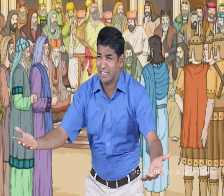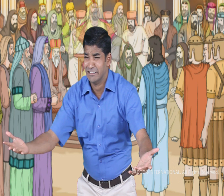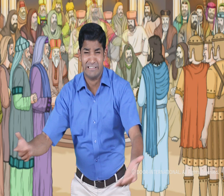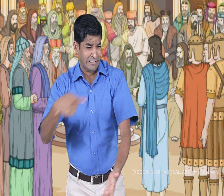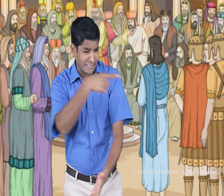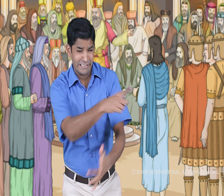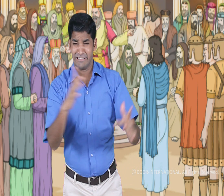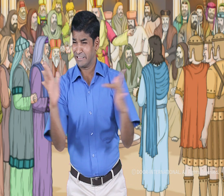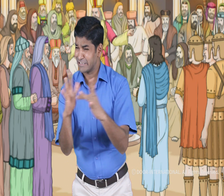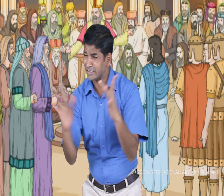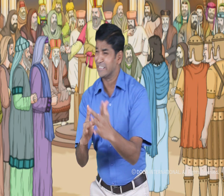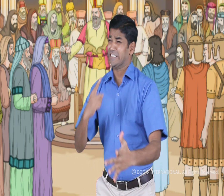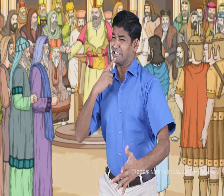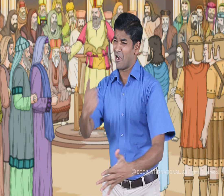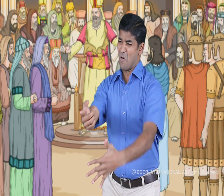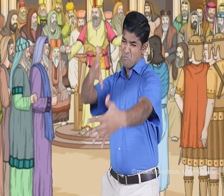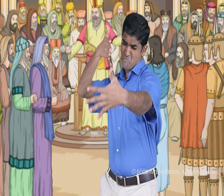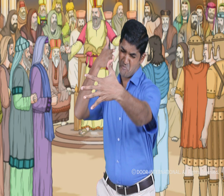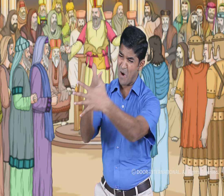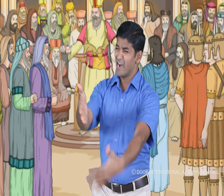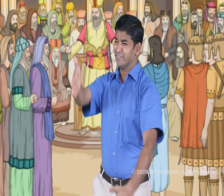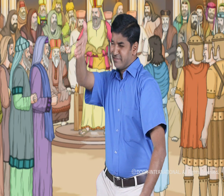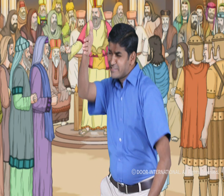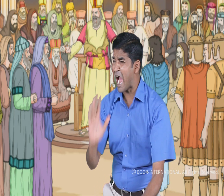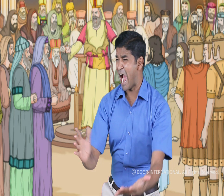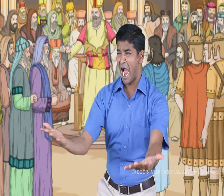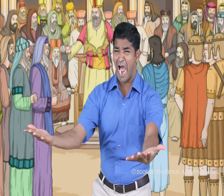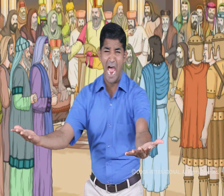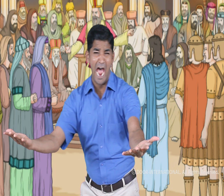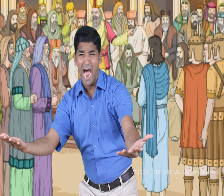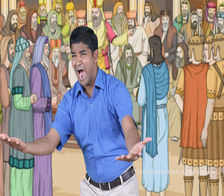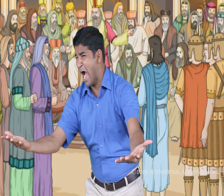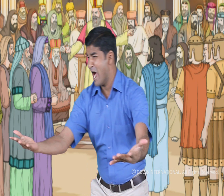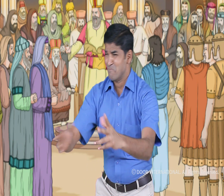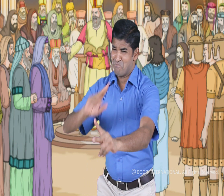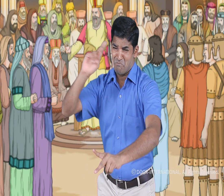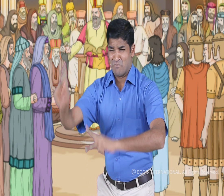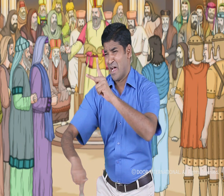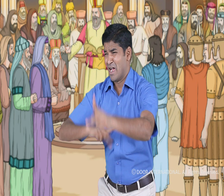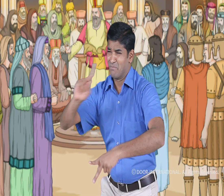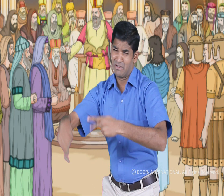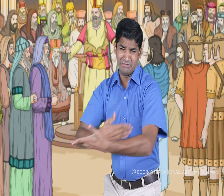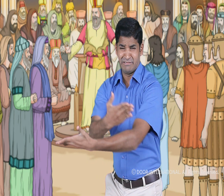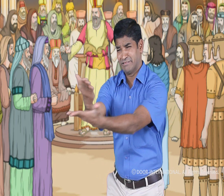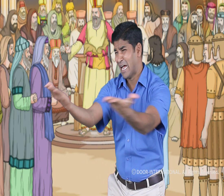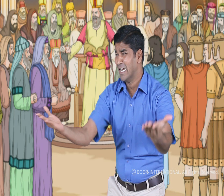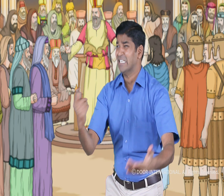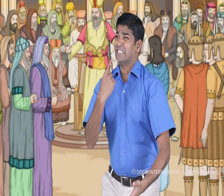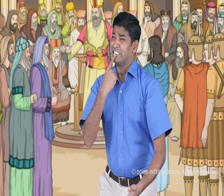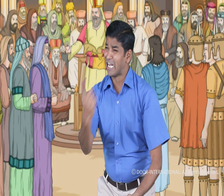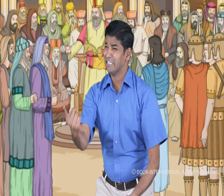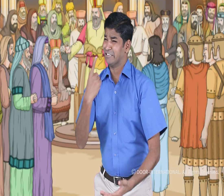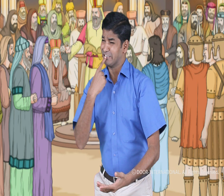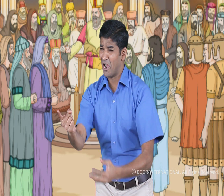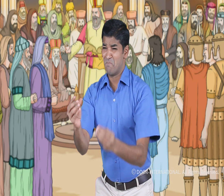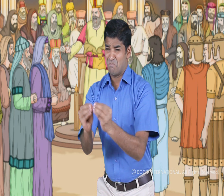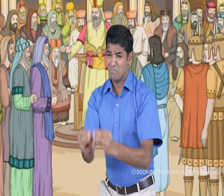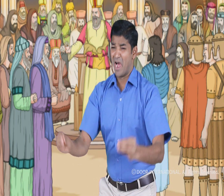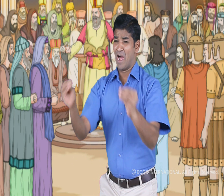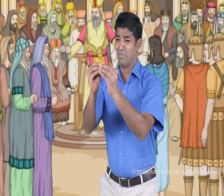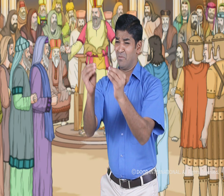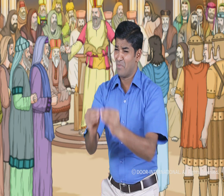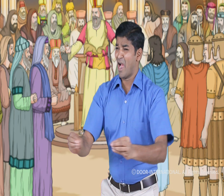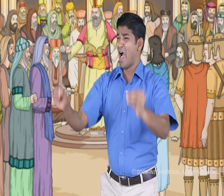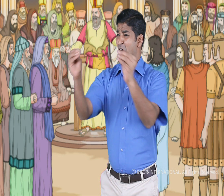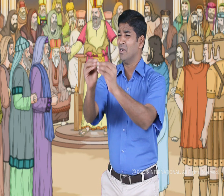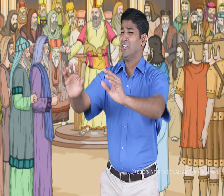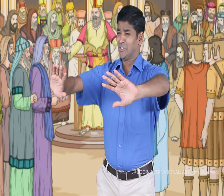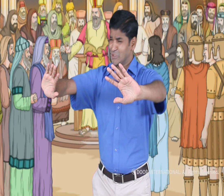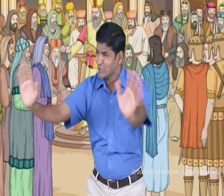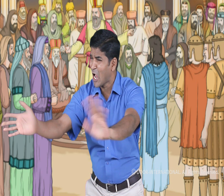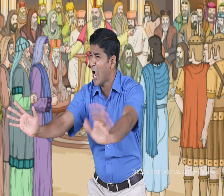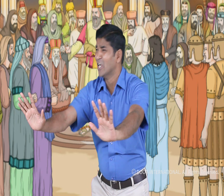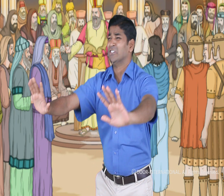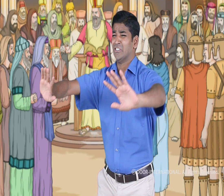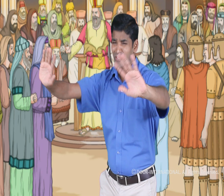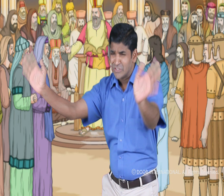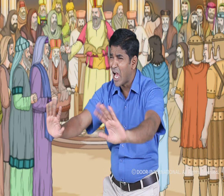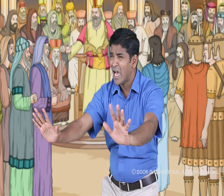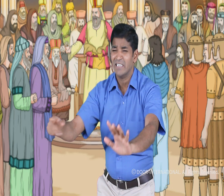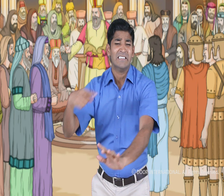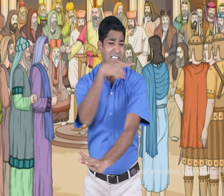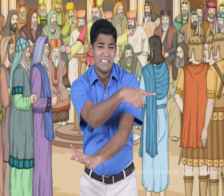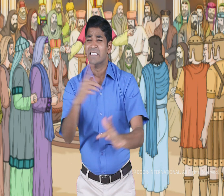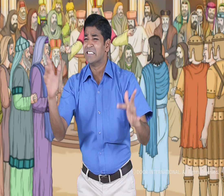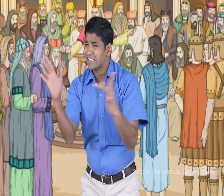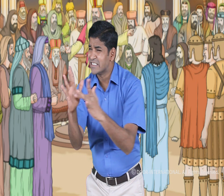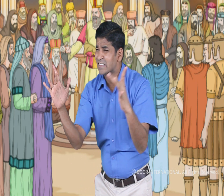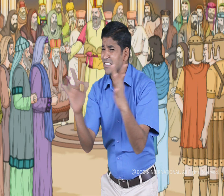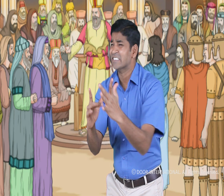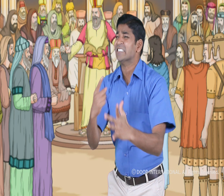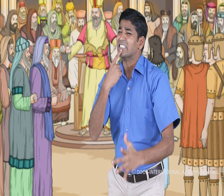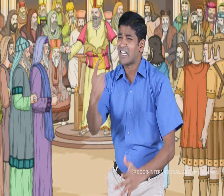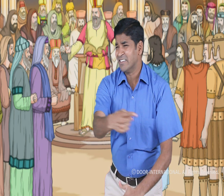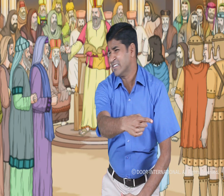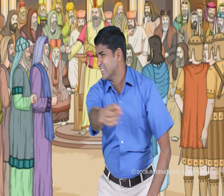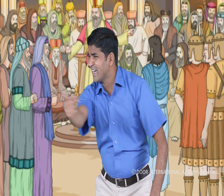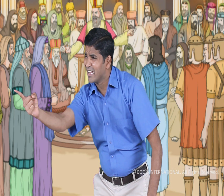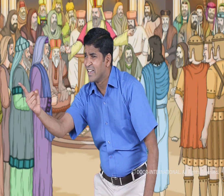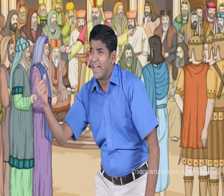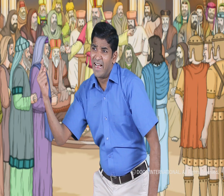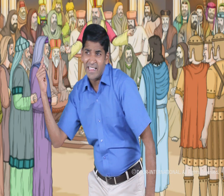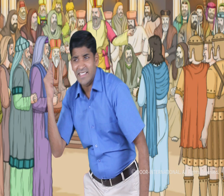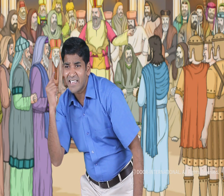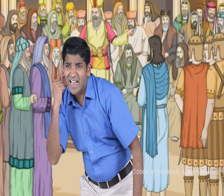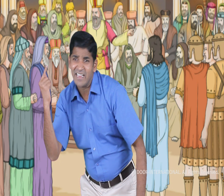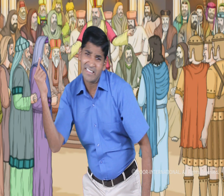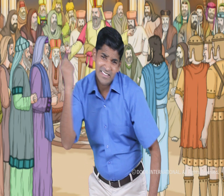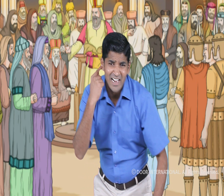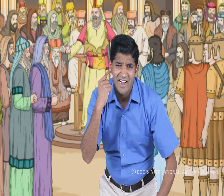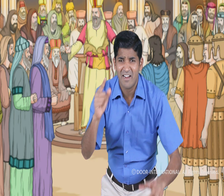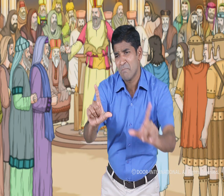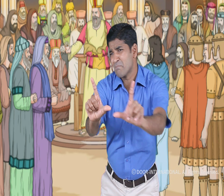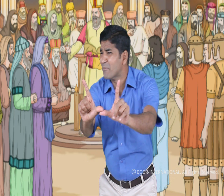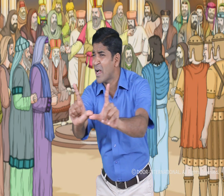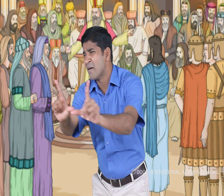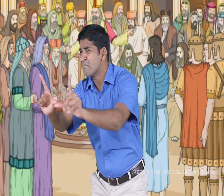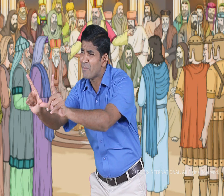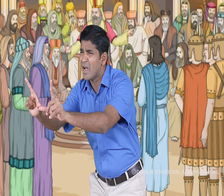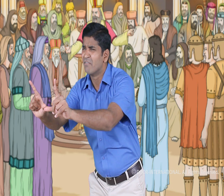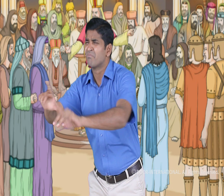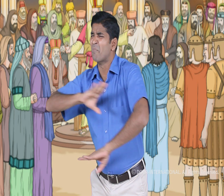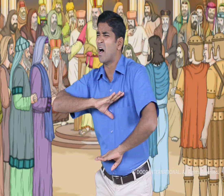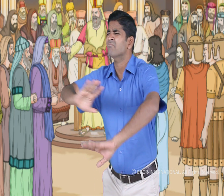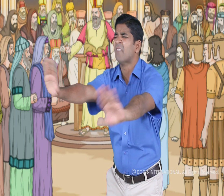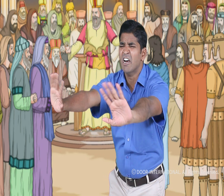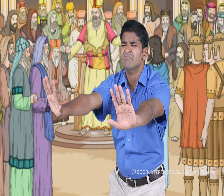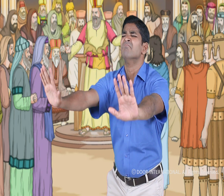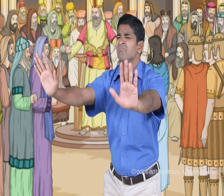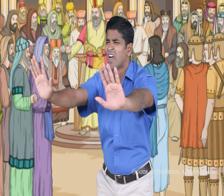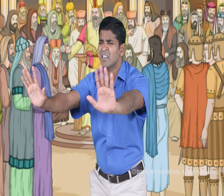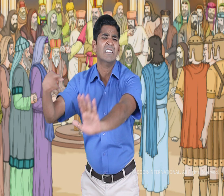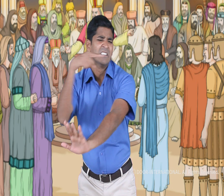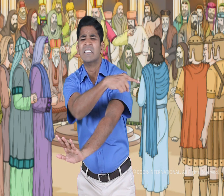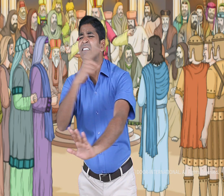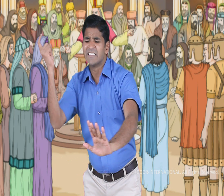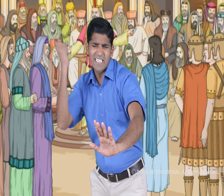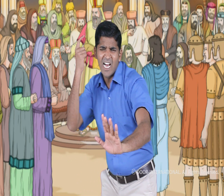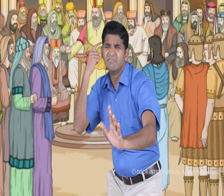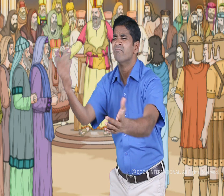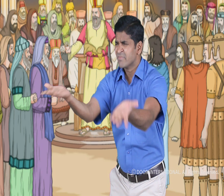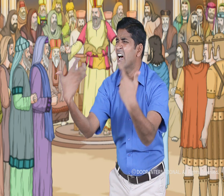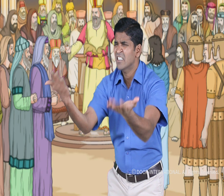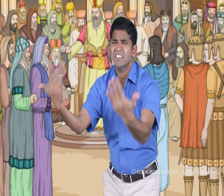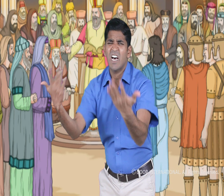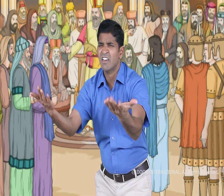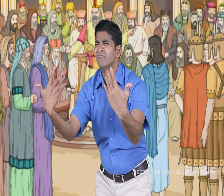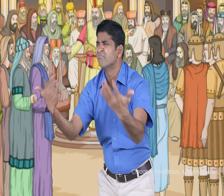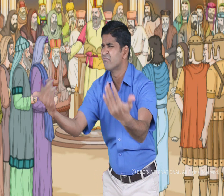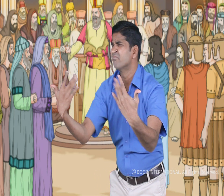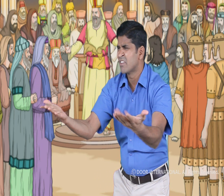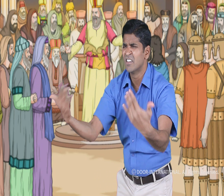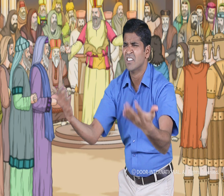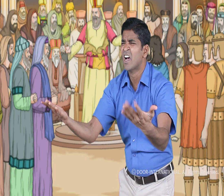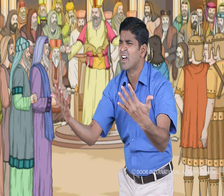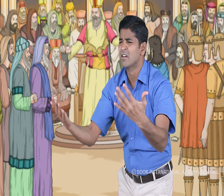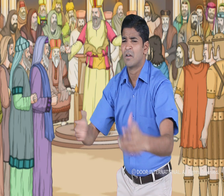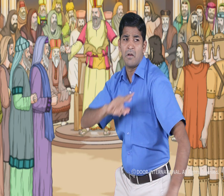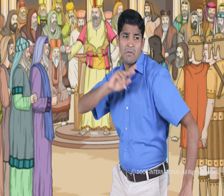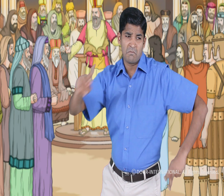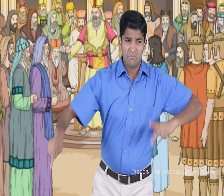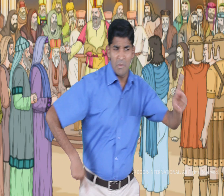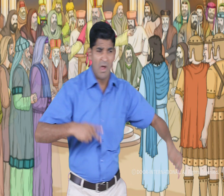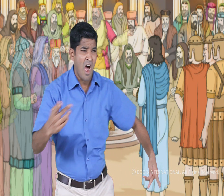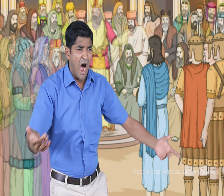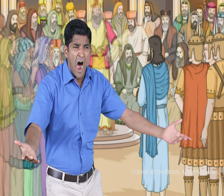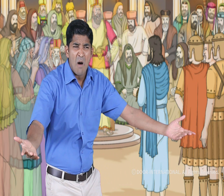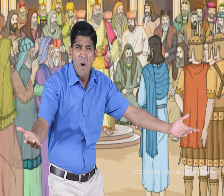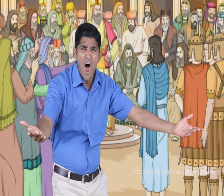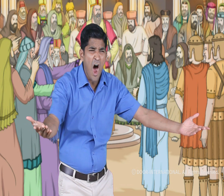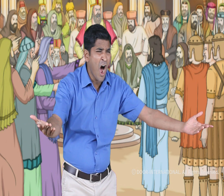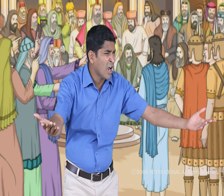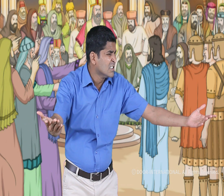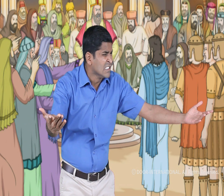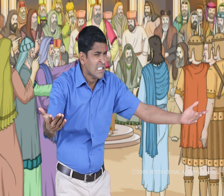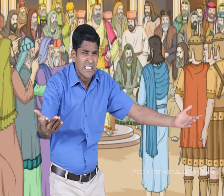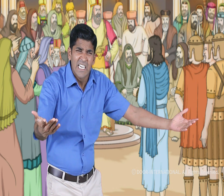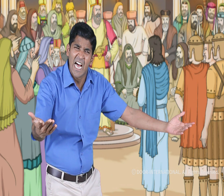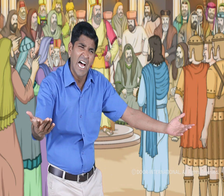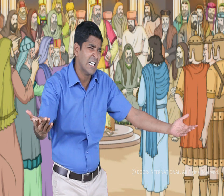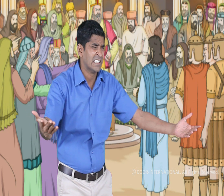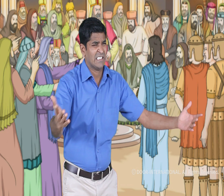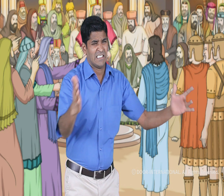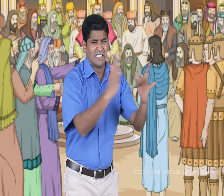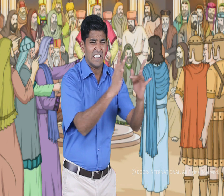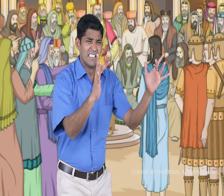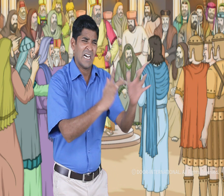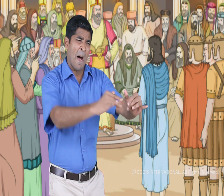At this, the high priest tore his clothes and declared, “He has blasphemed!